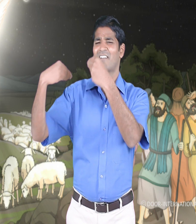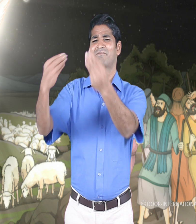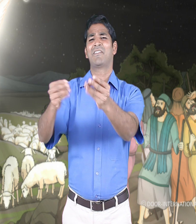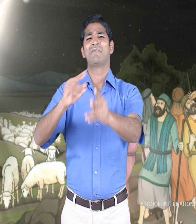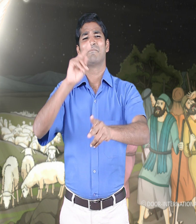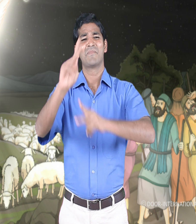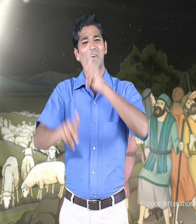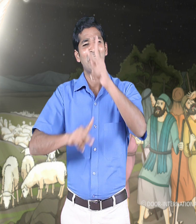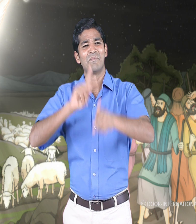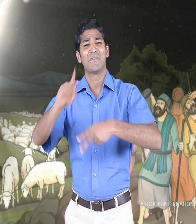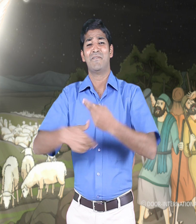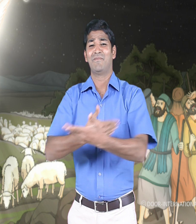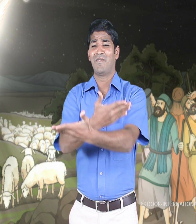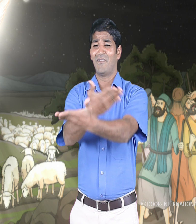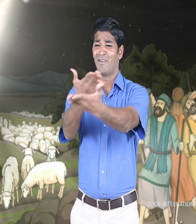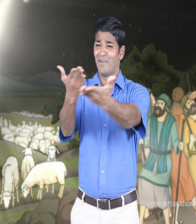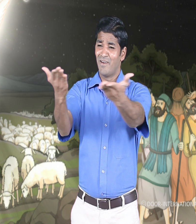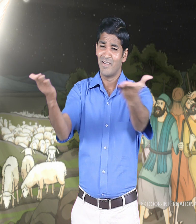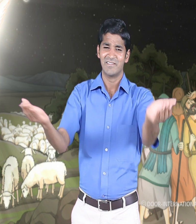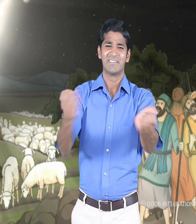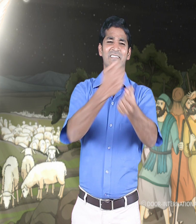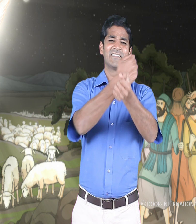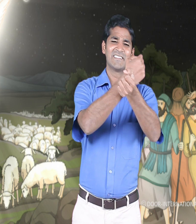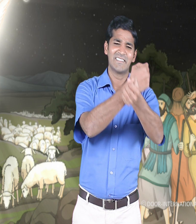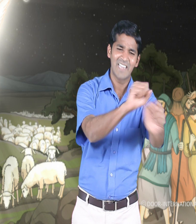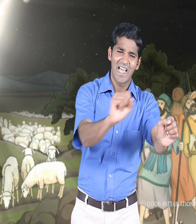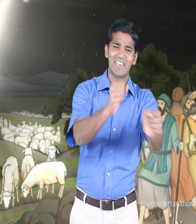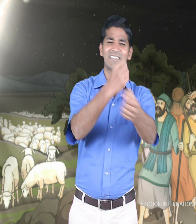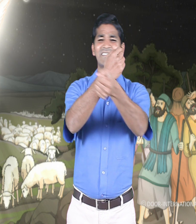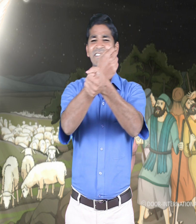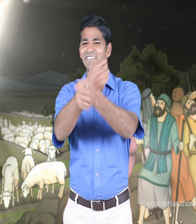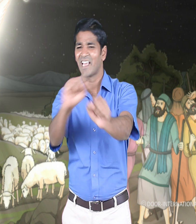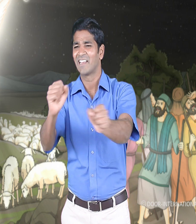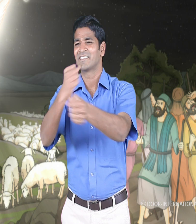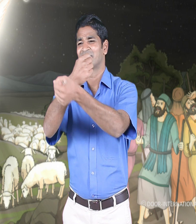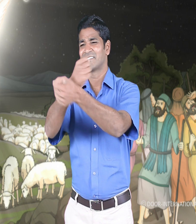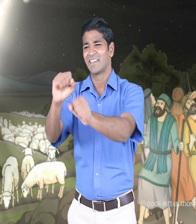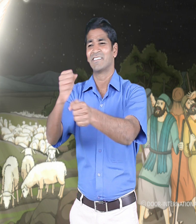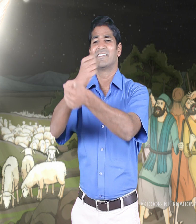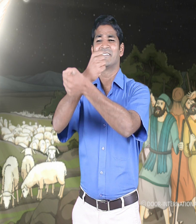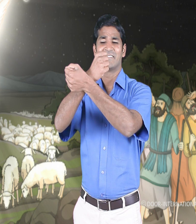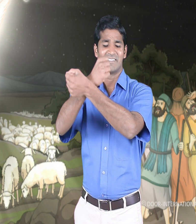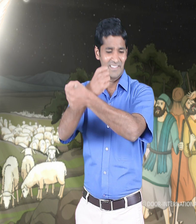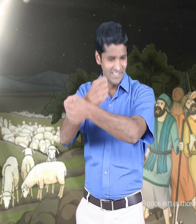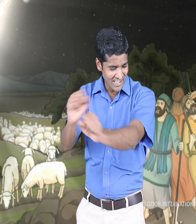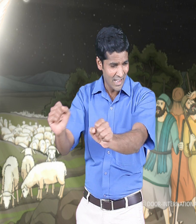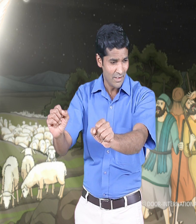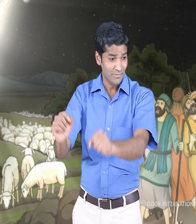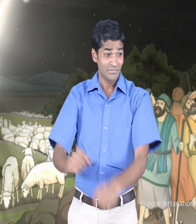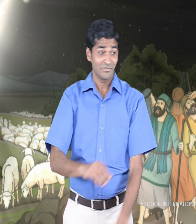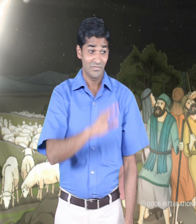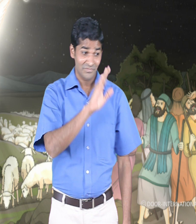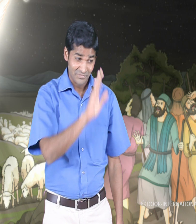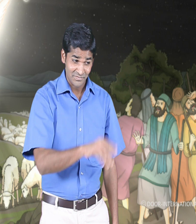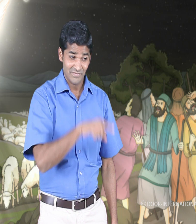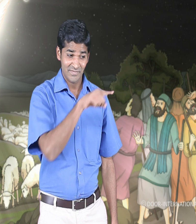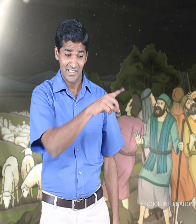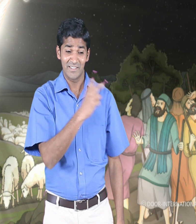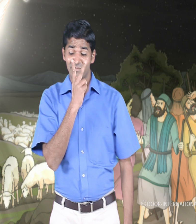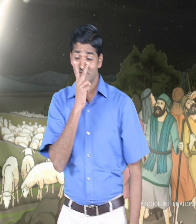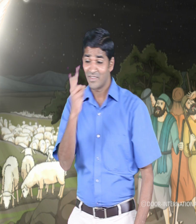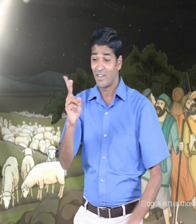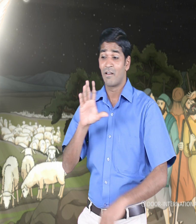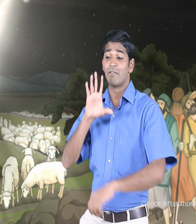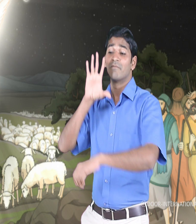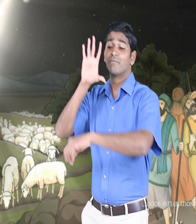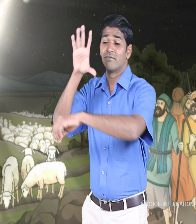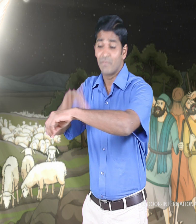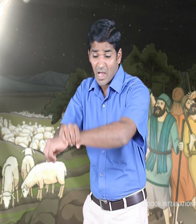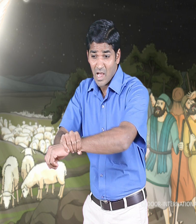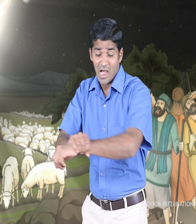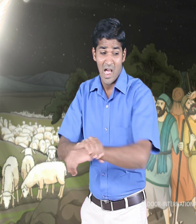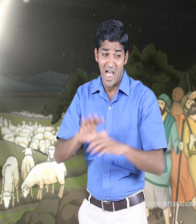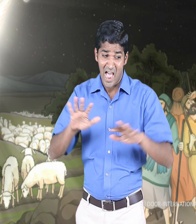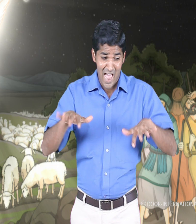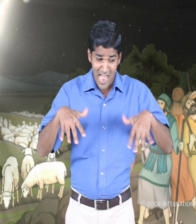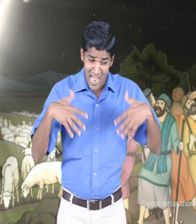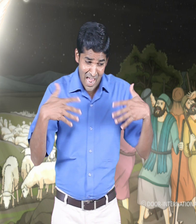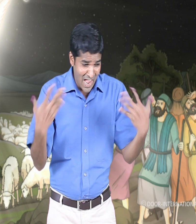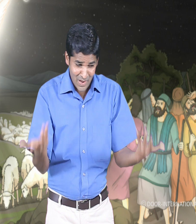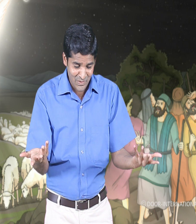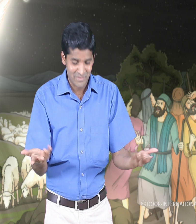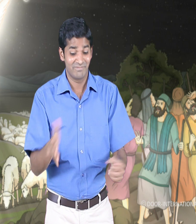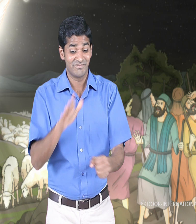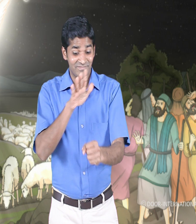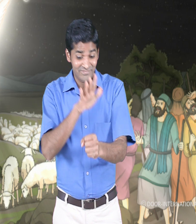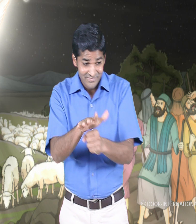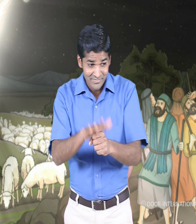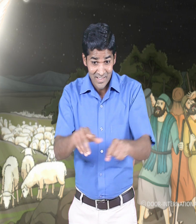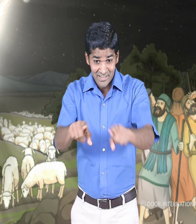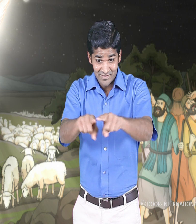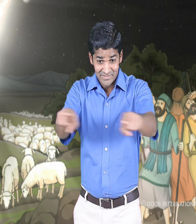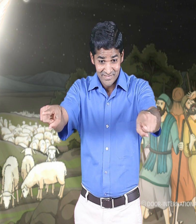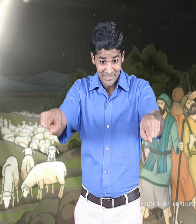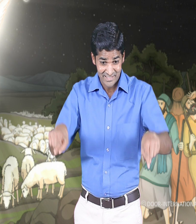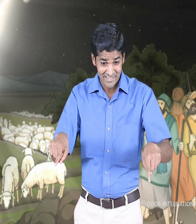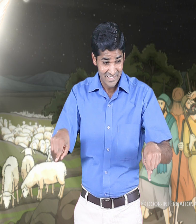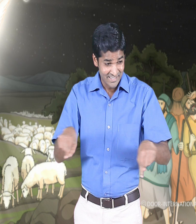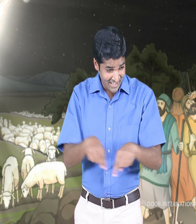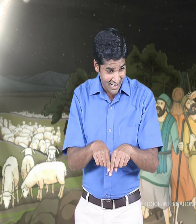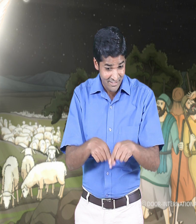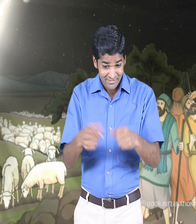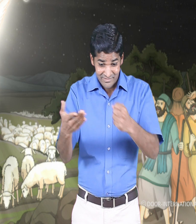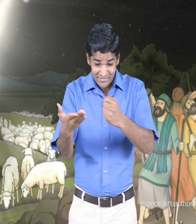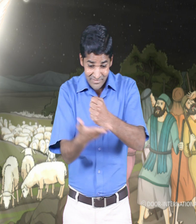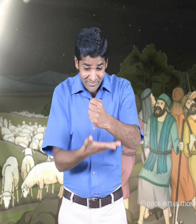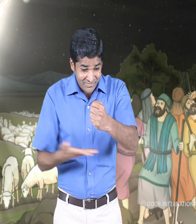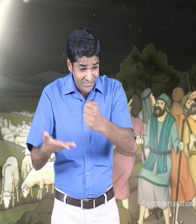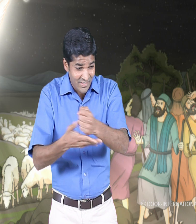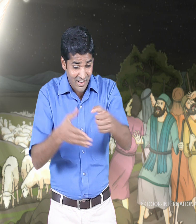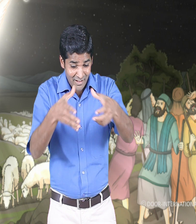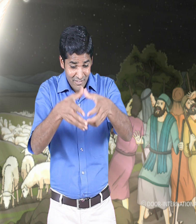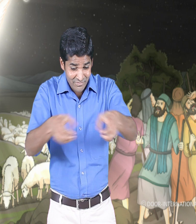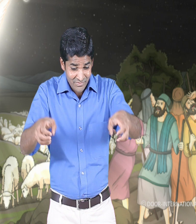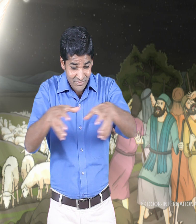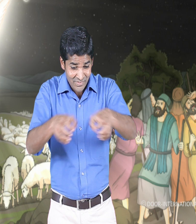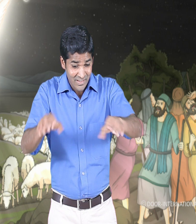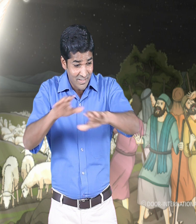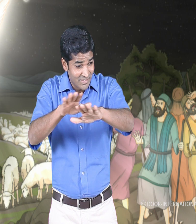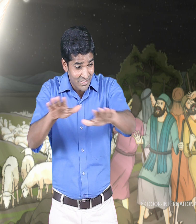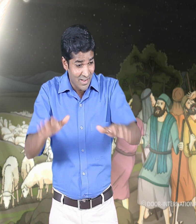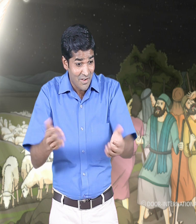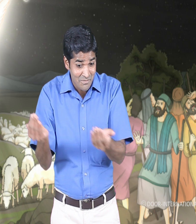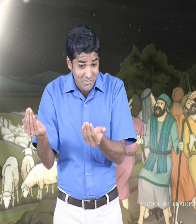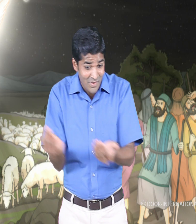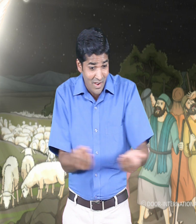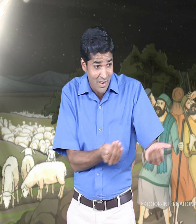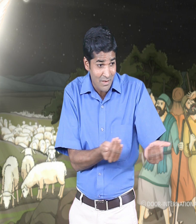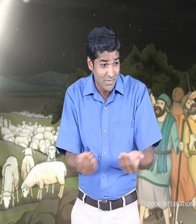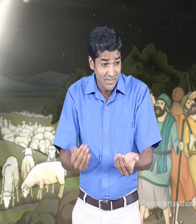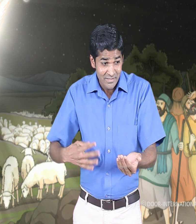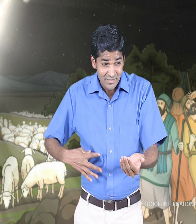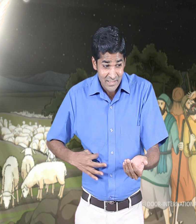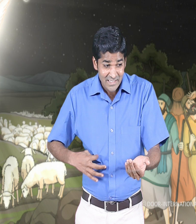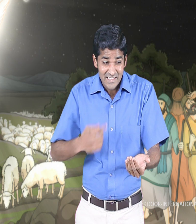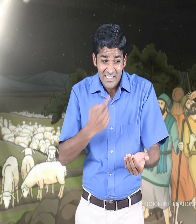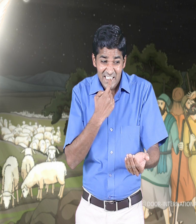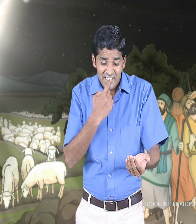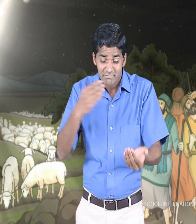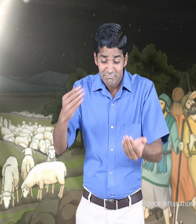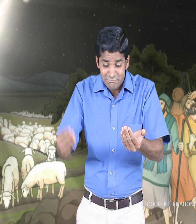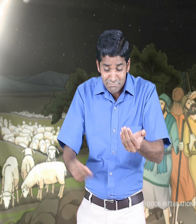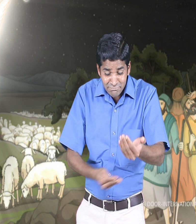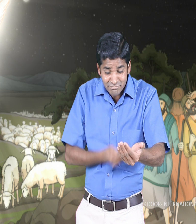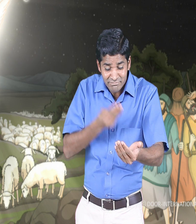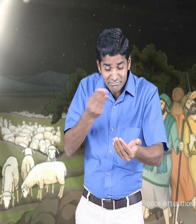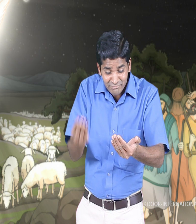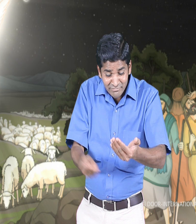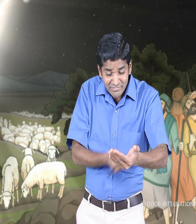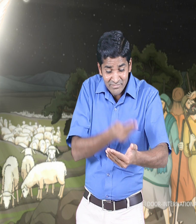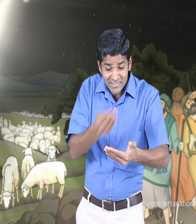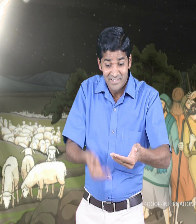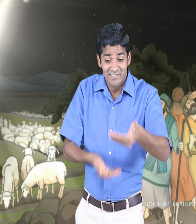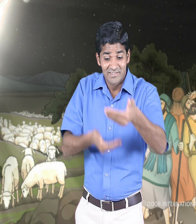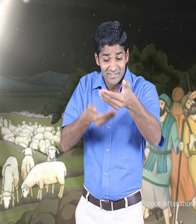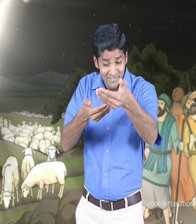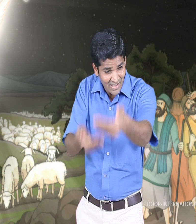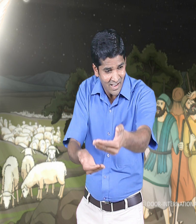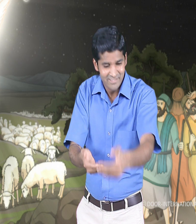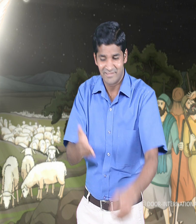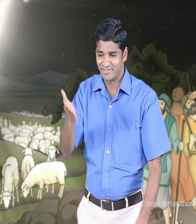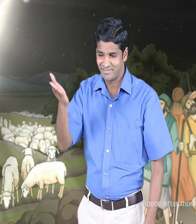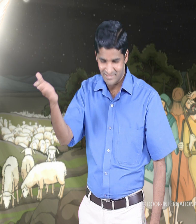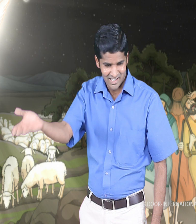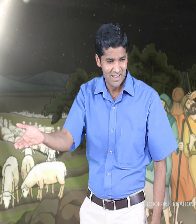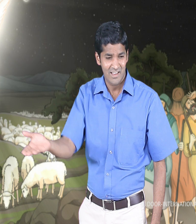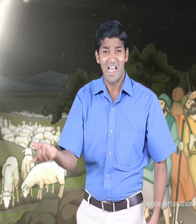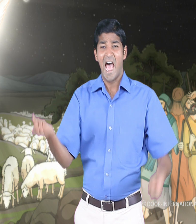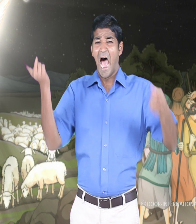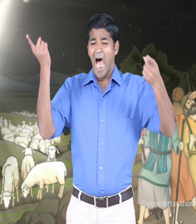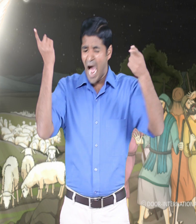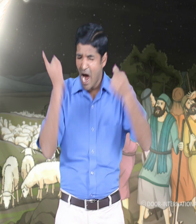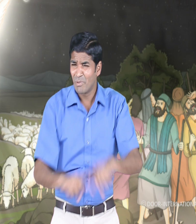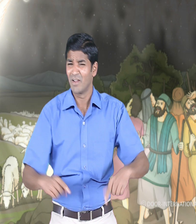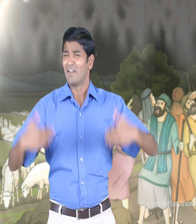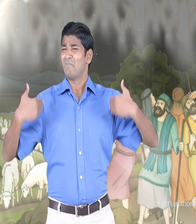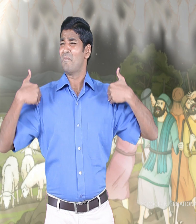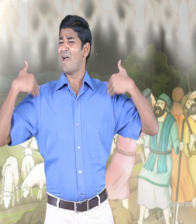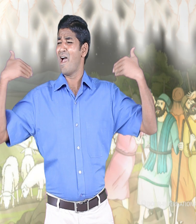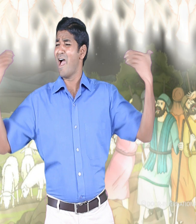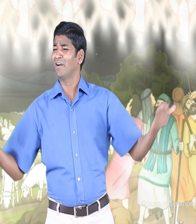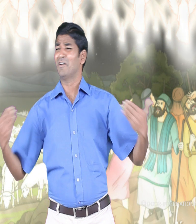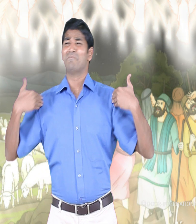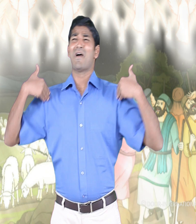He is Christ the Lord! And this will be a sign to you: You will find a baby wrapped in swaddling cloths and lying in a manger.”